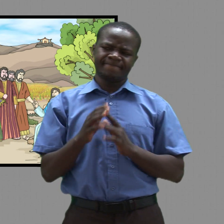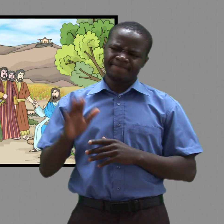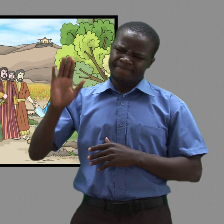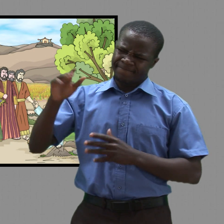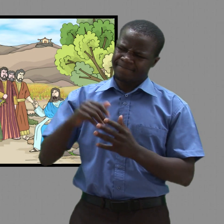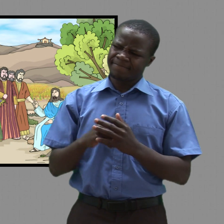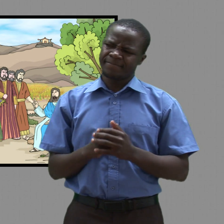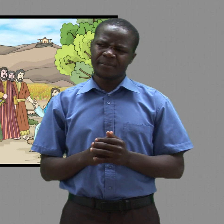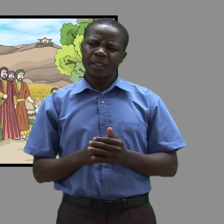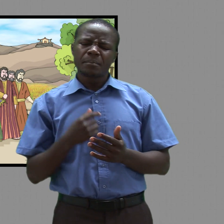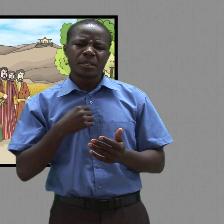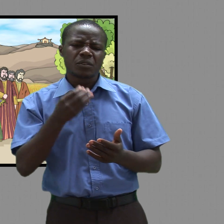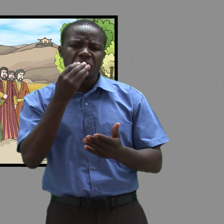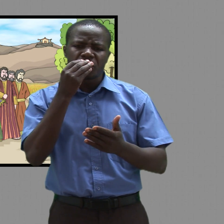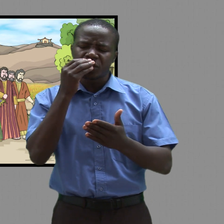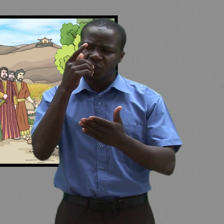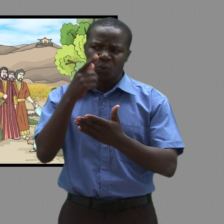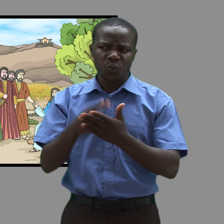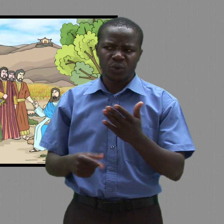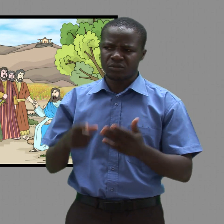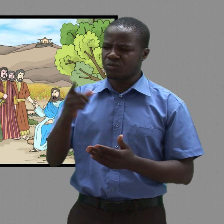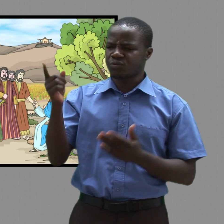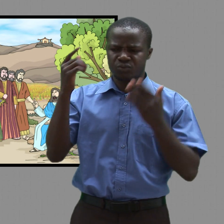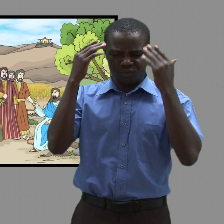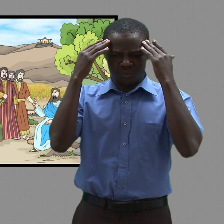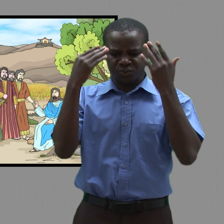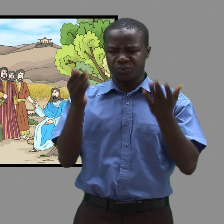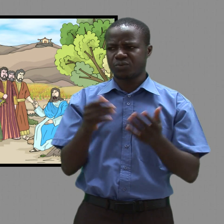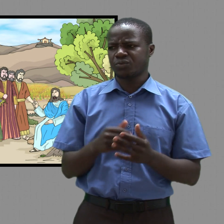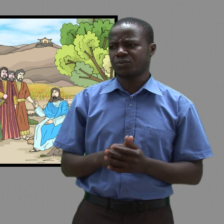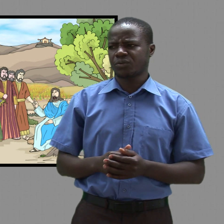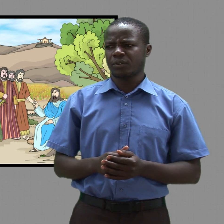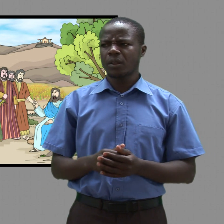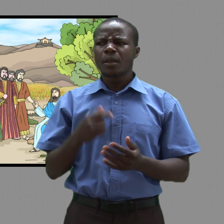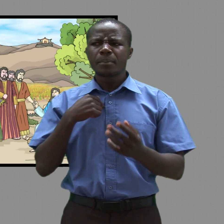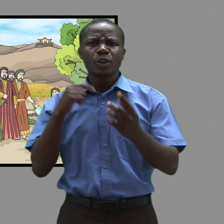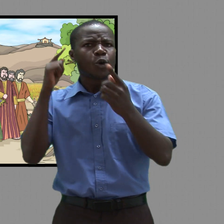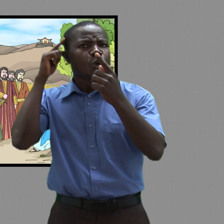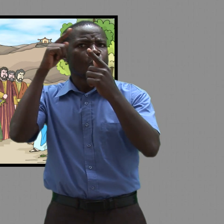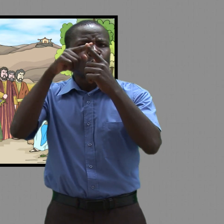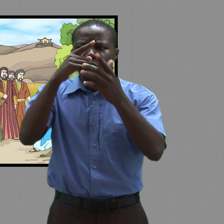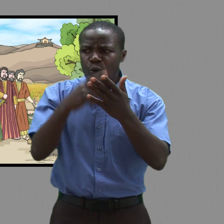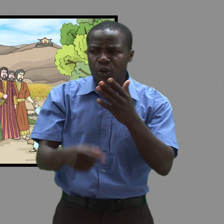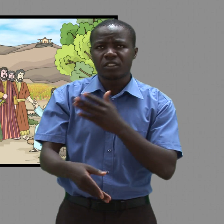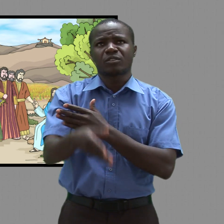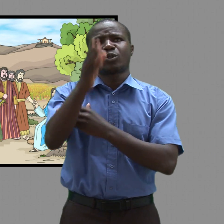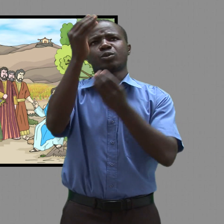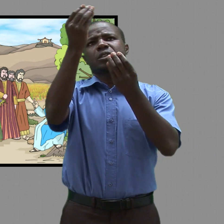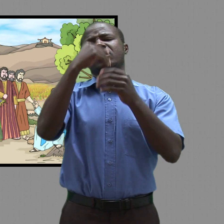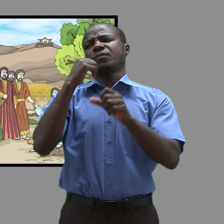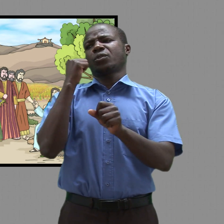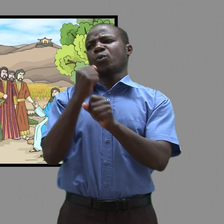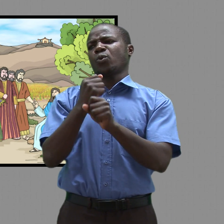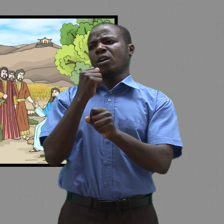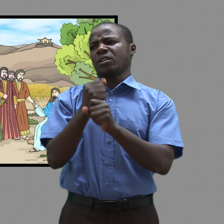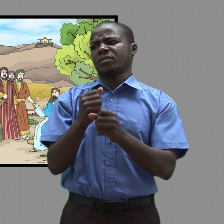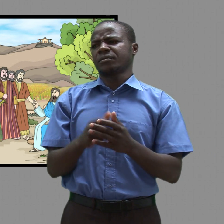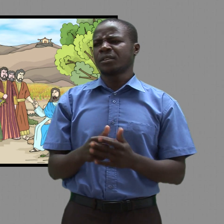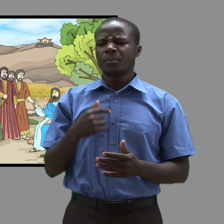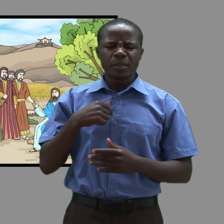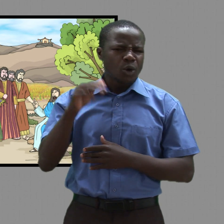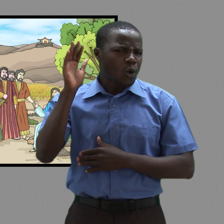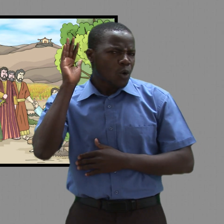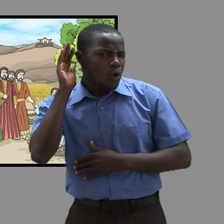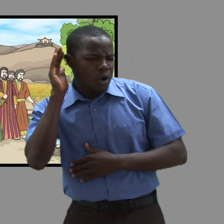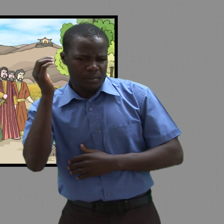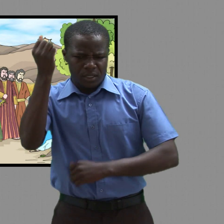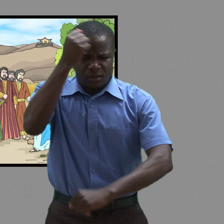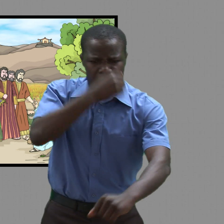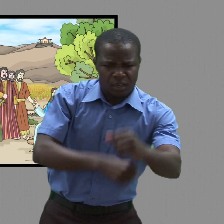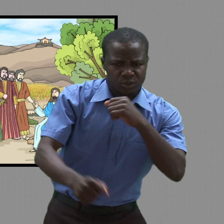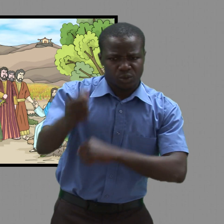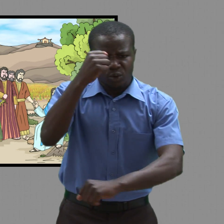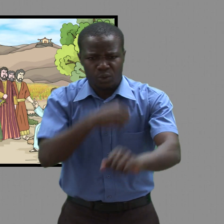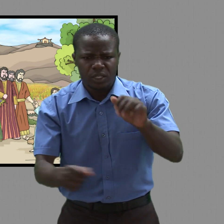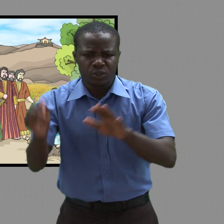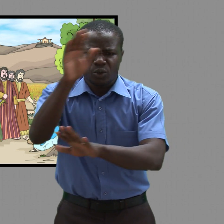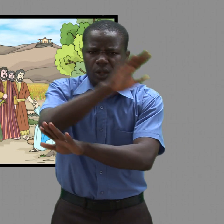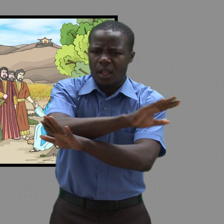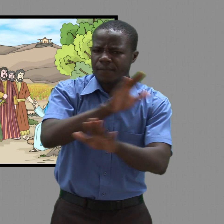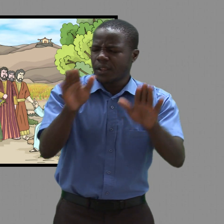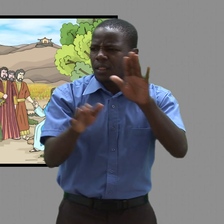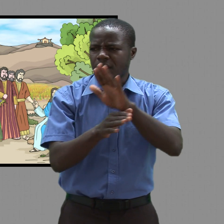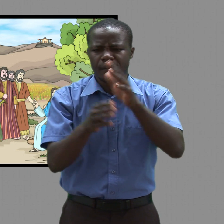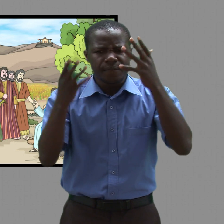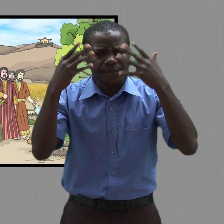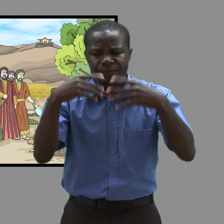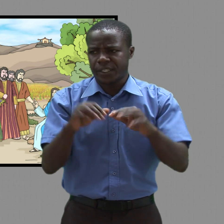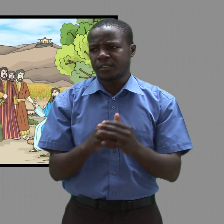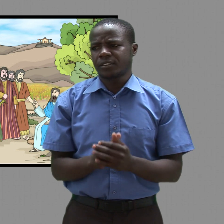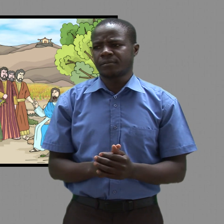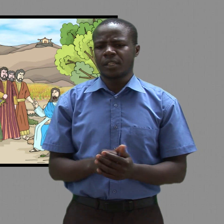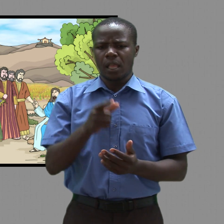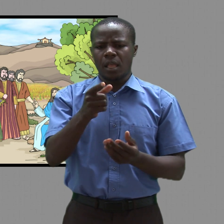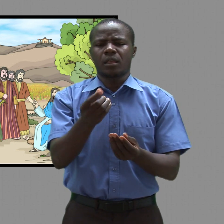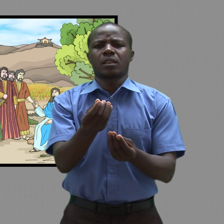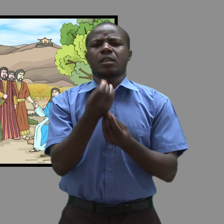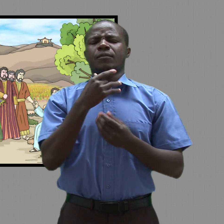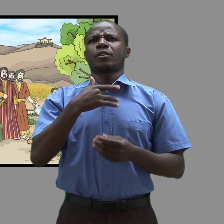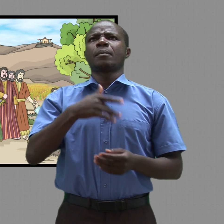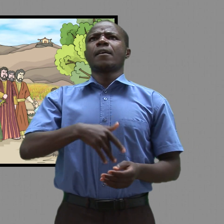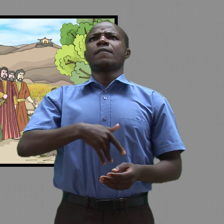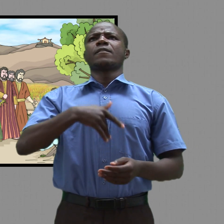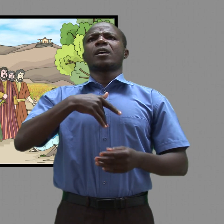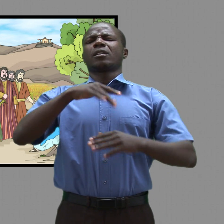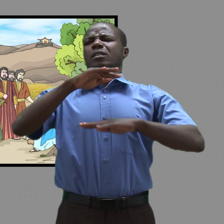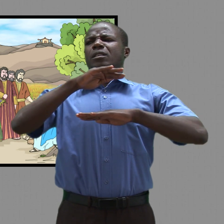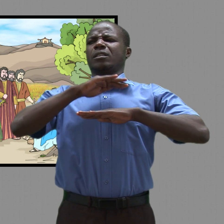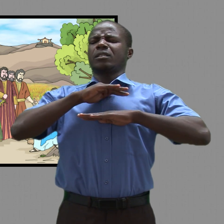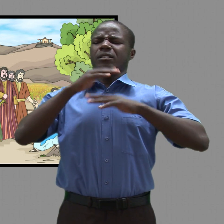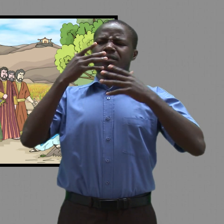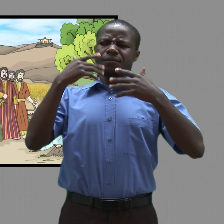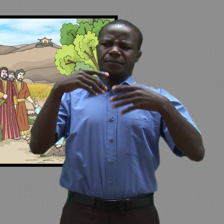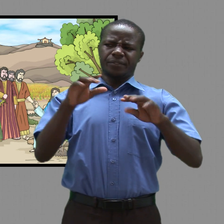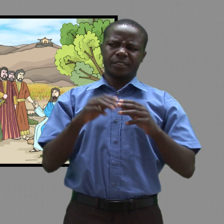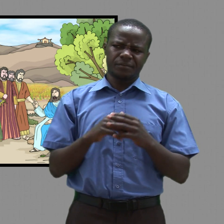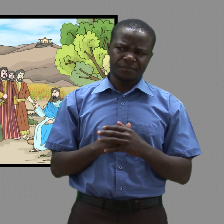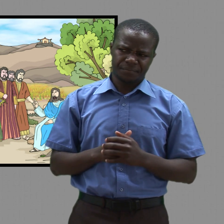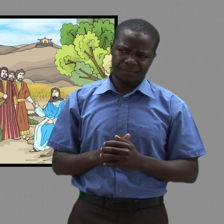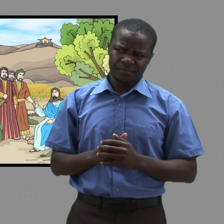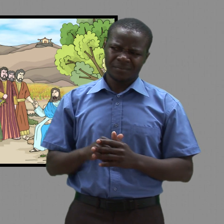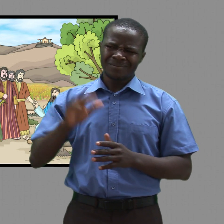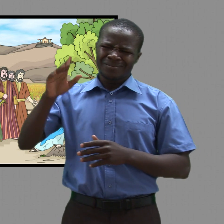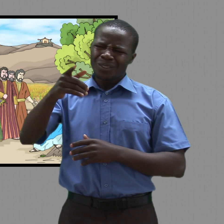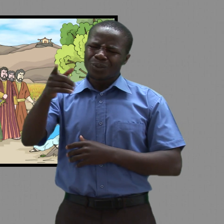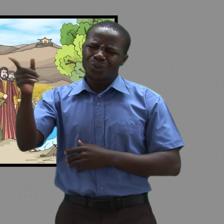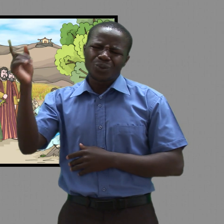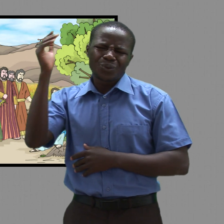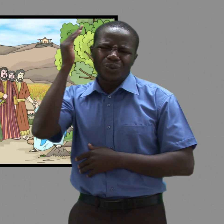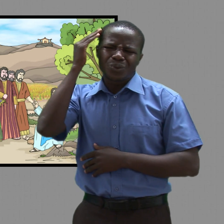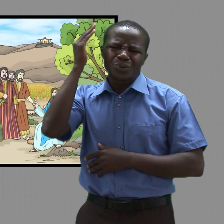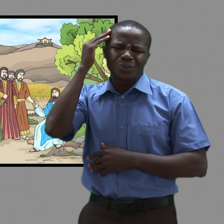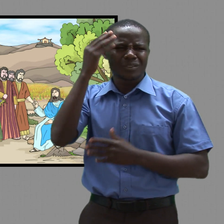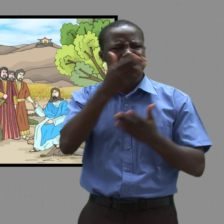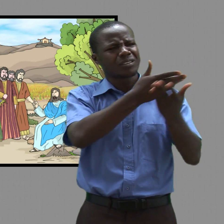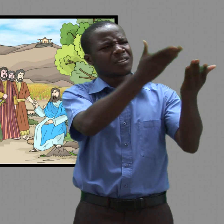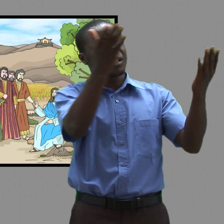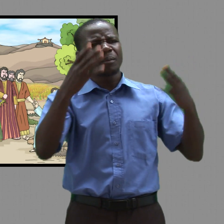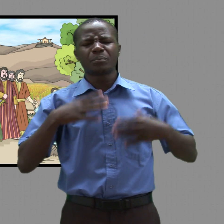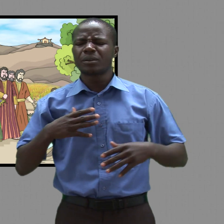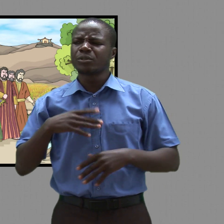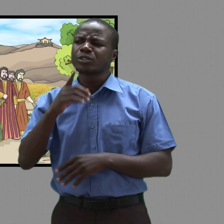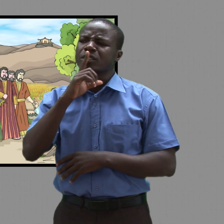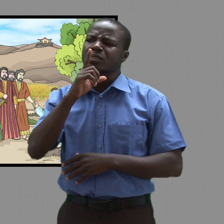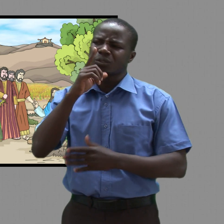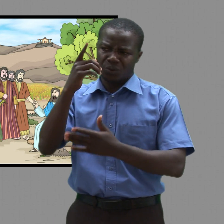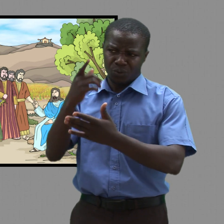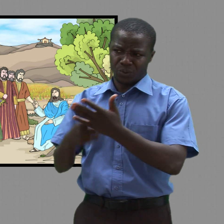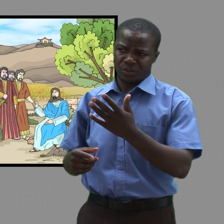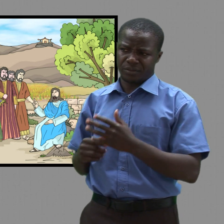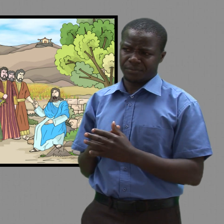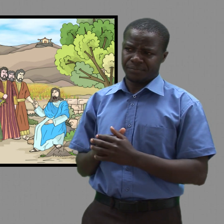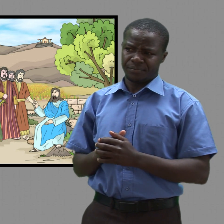So the disciples asked one another, “Could someone have brought Him food?”